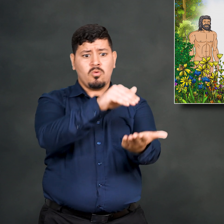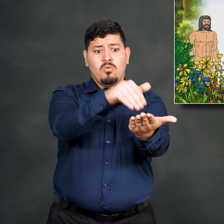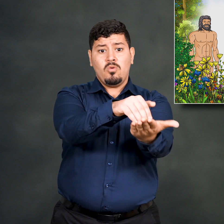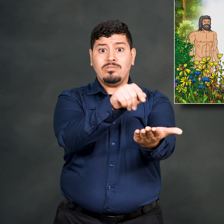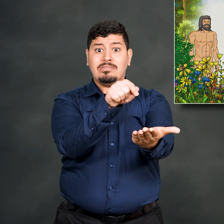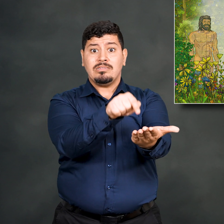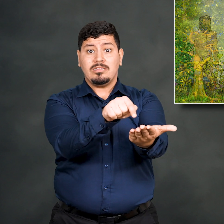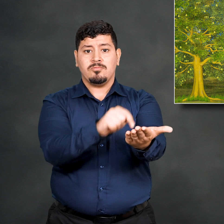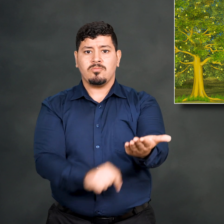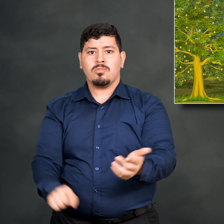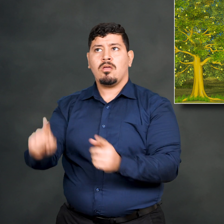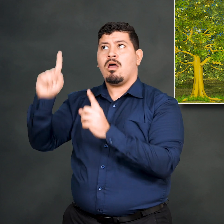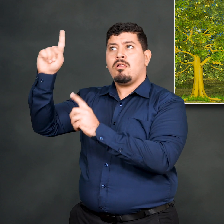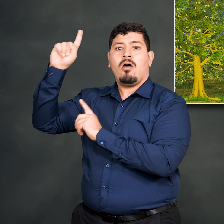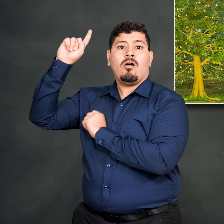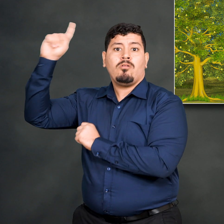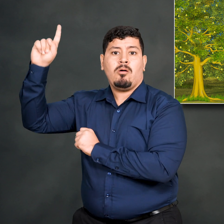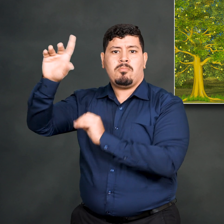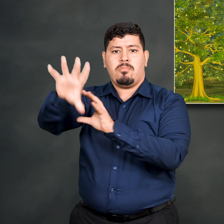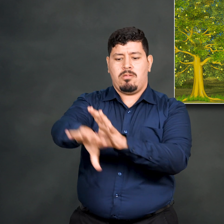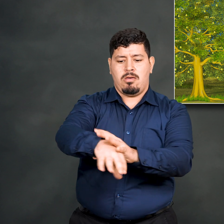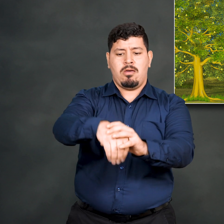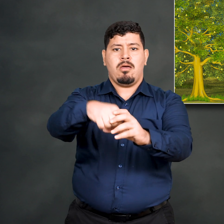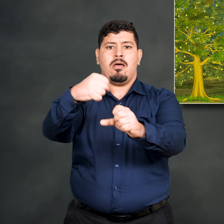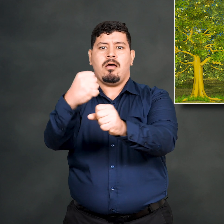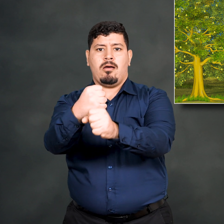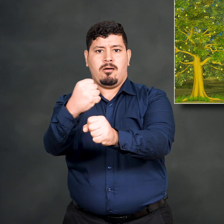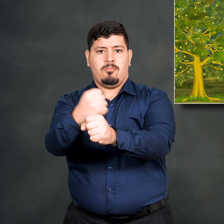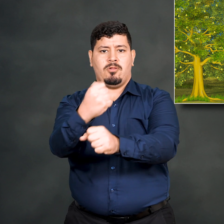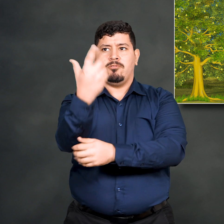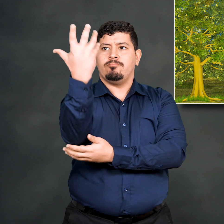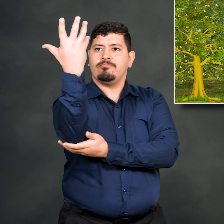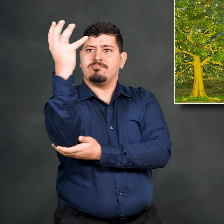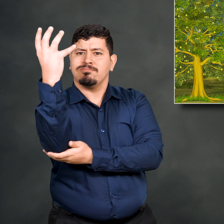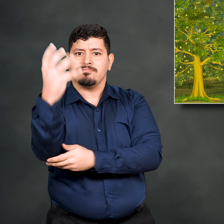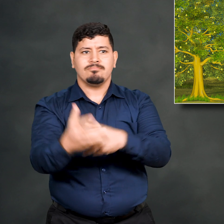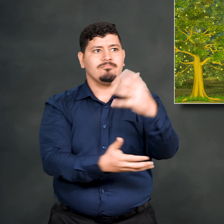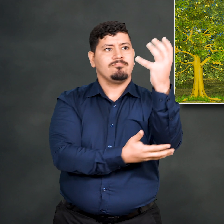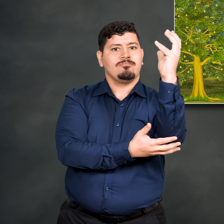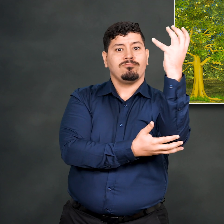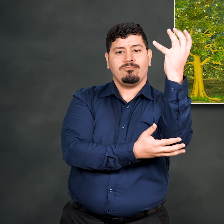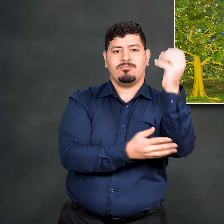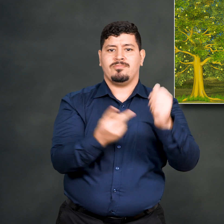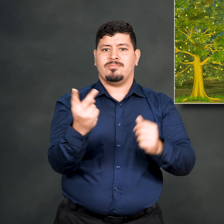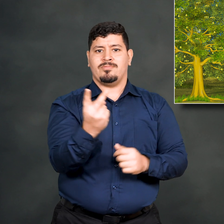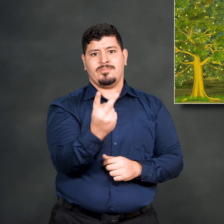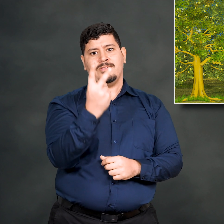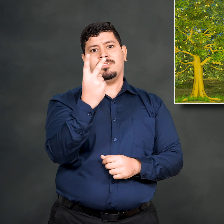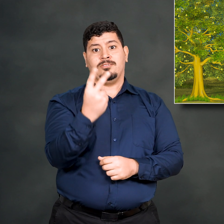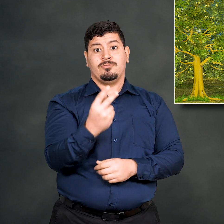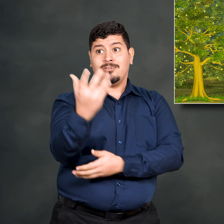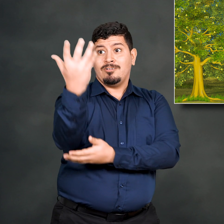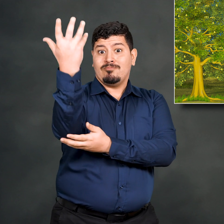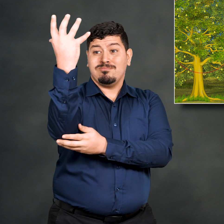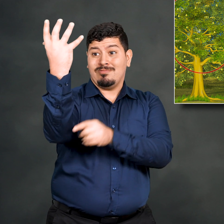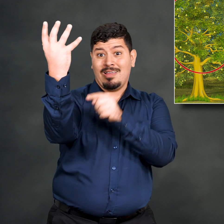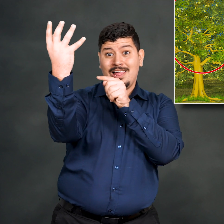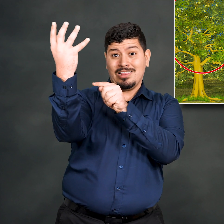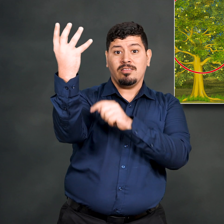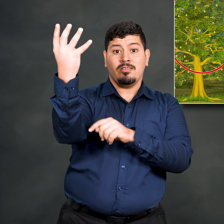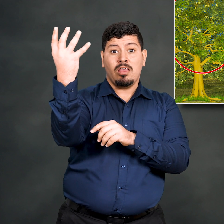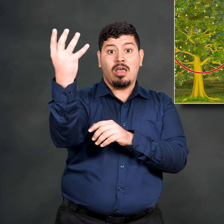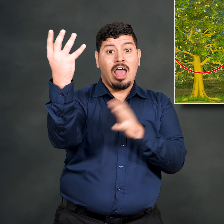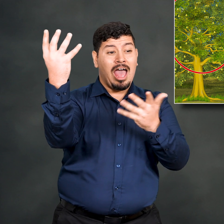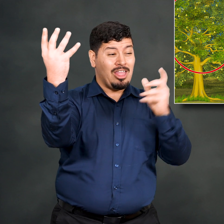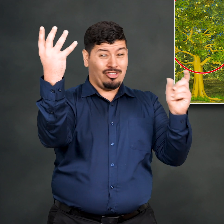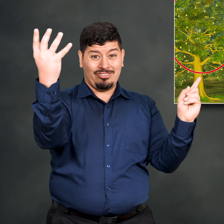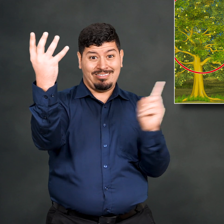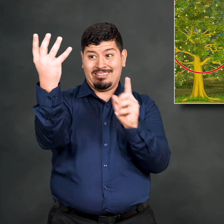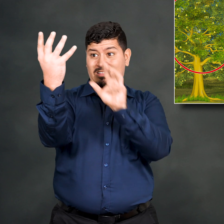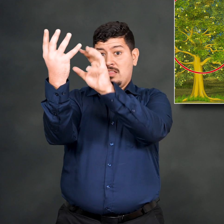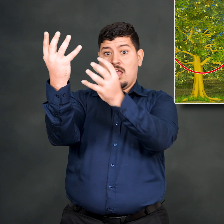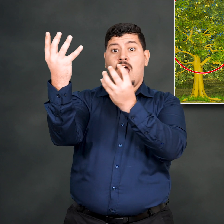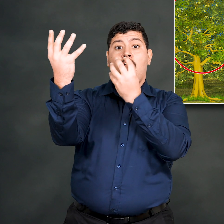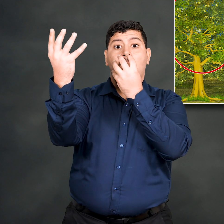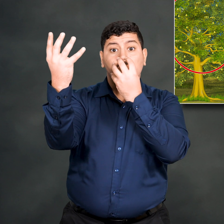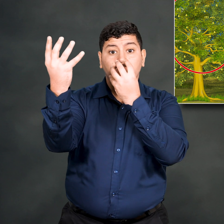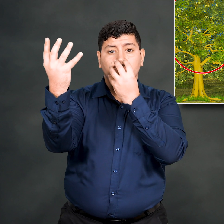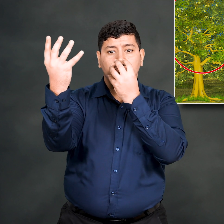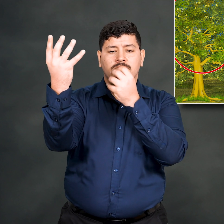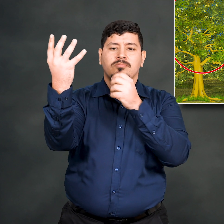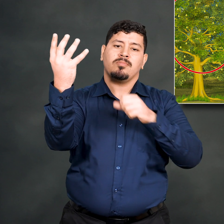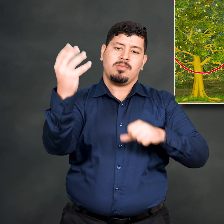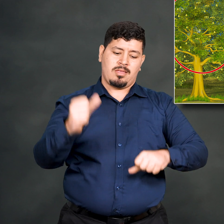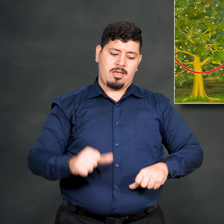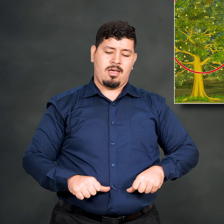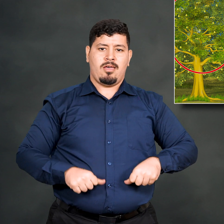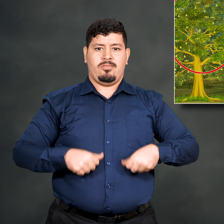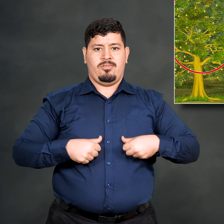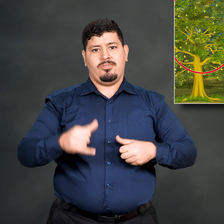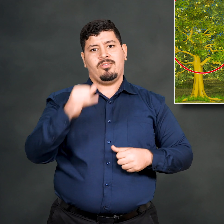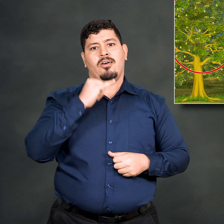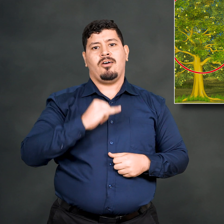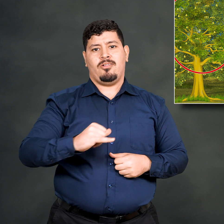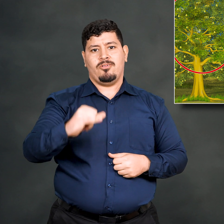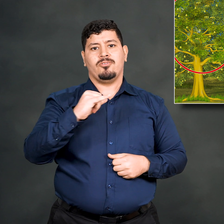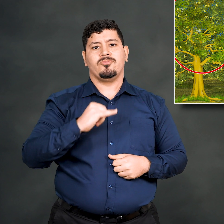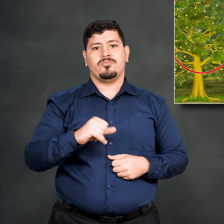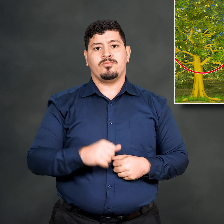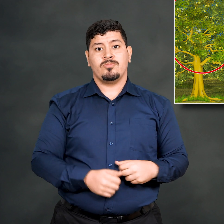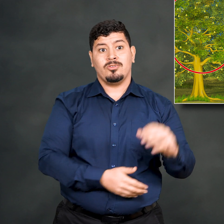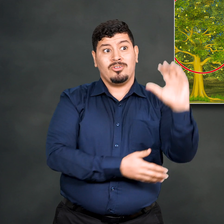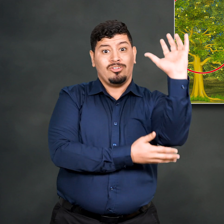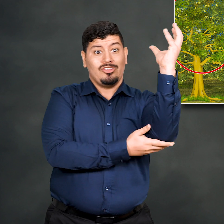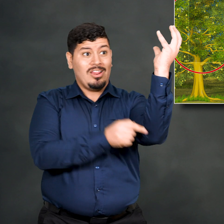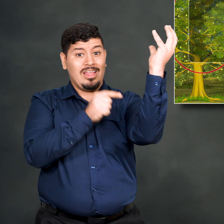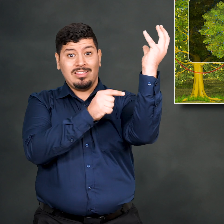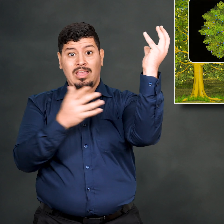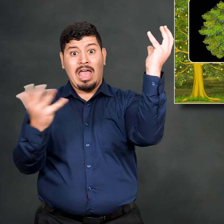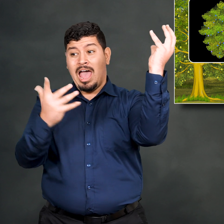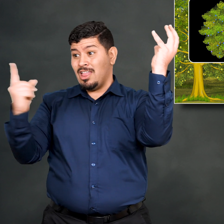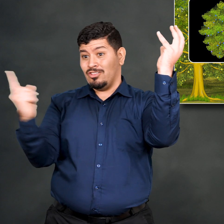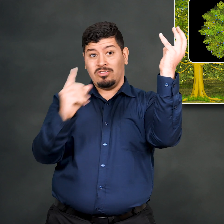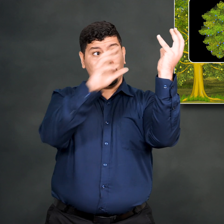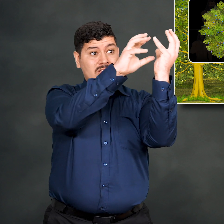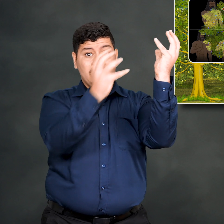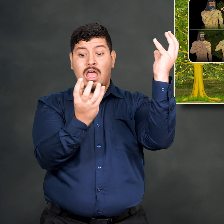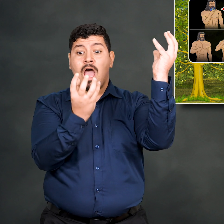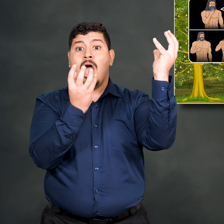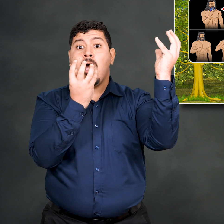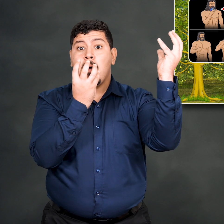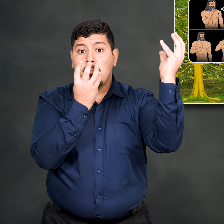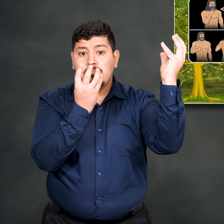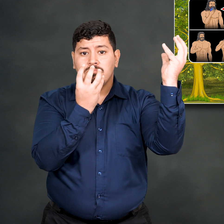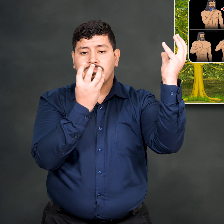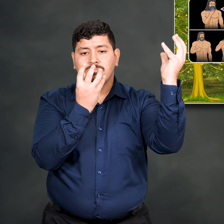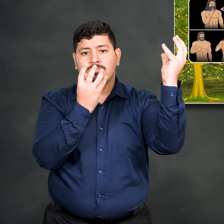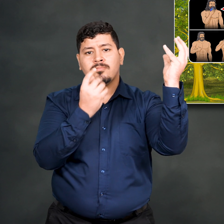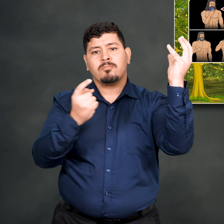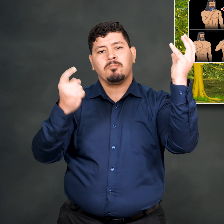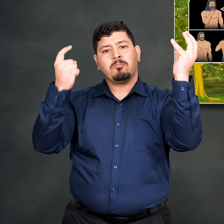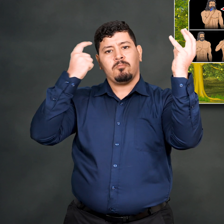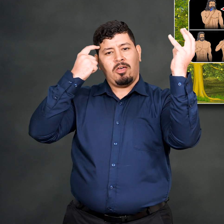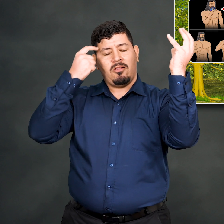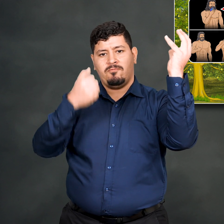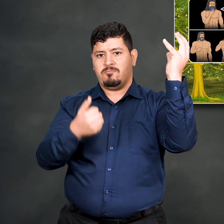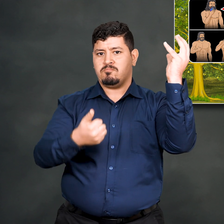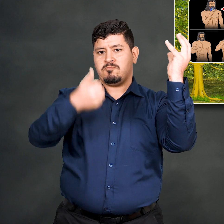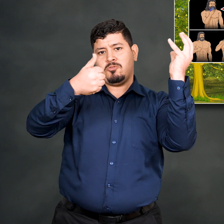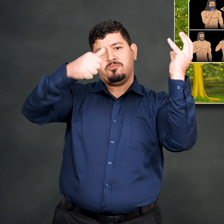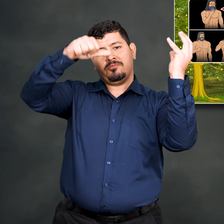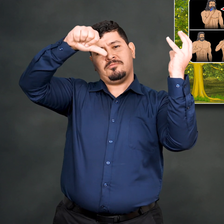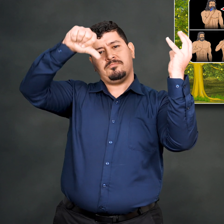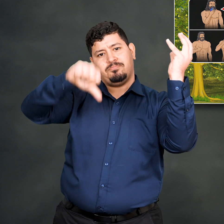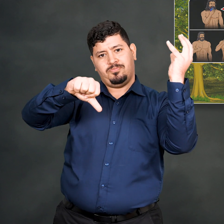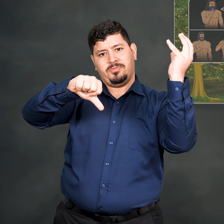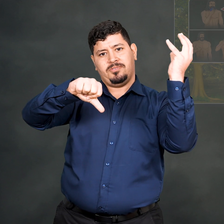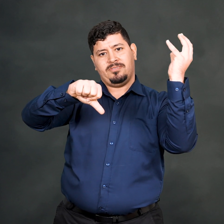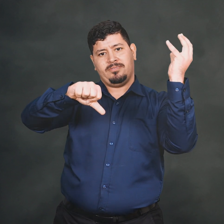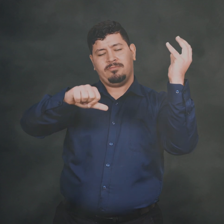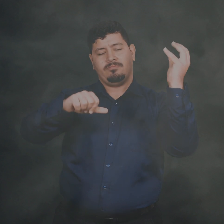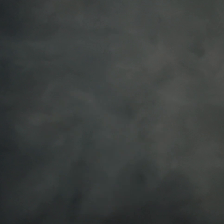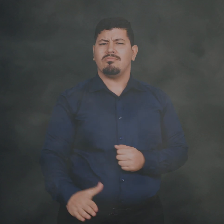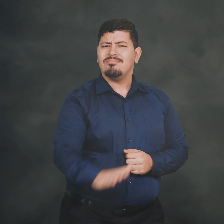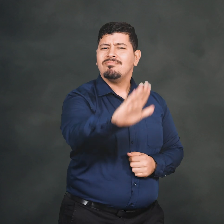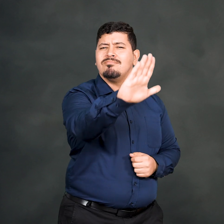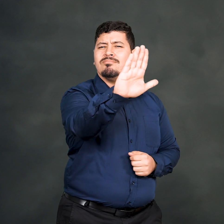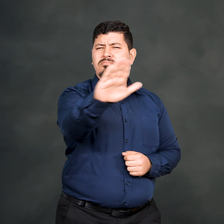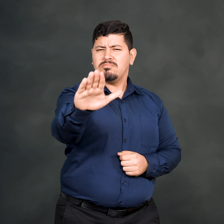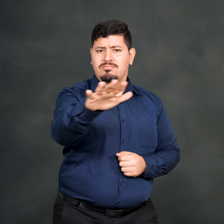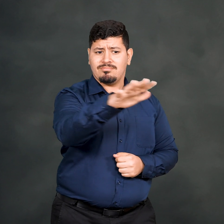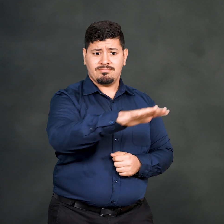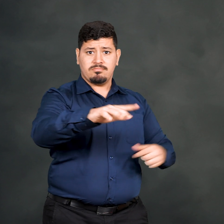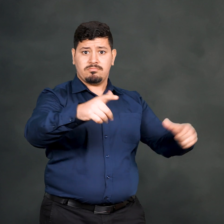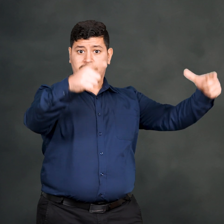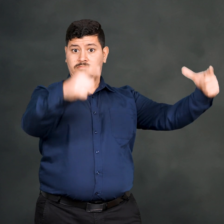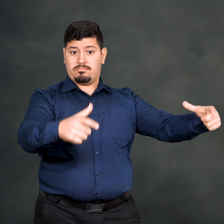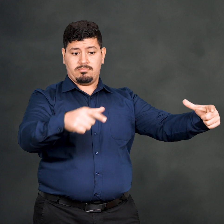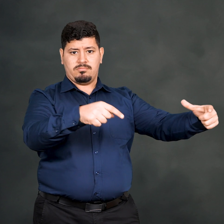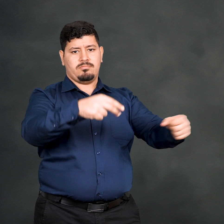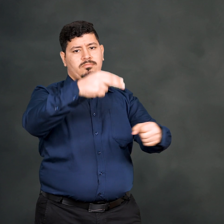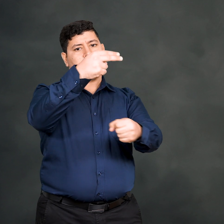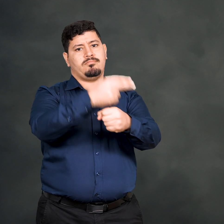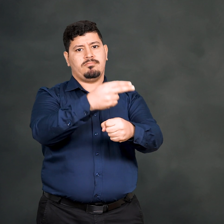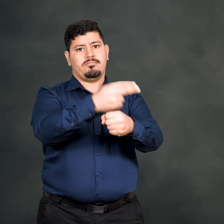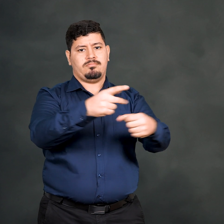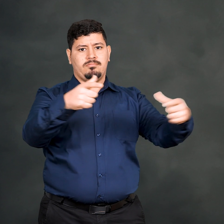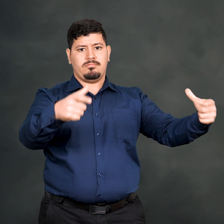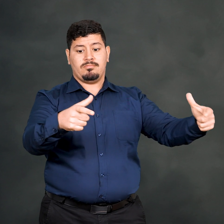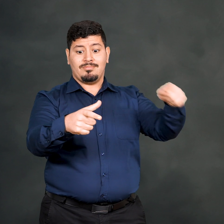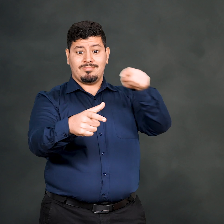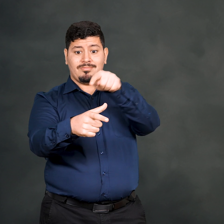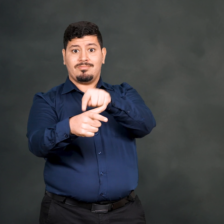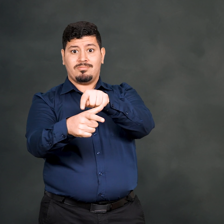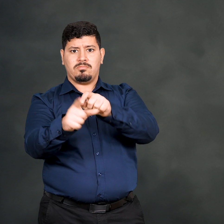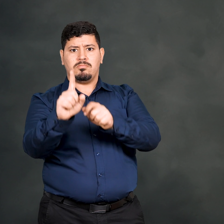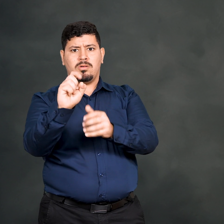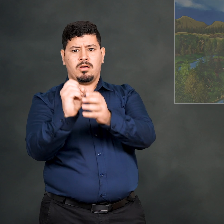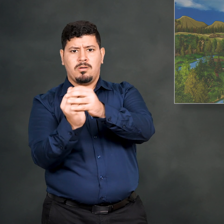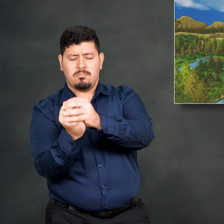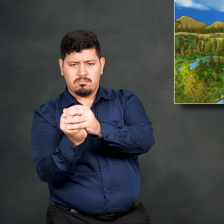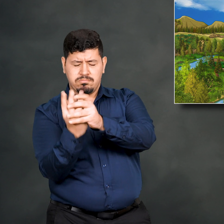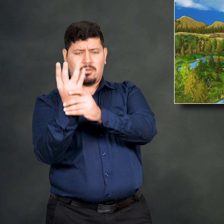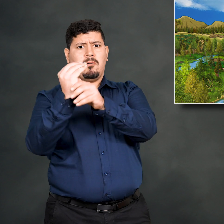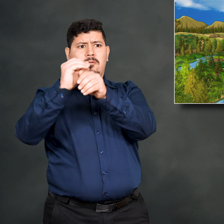And in the middle of the garden were the tree of life and the tree of the knowledge of good and evil.